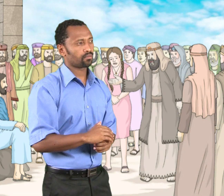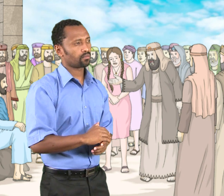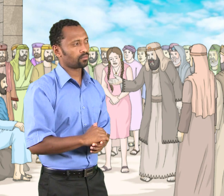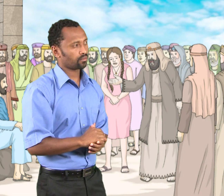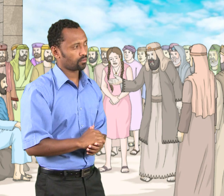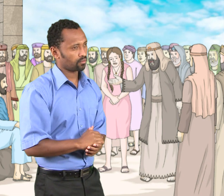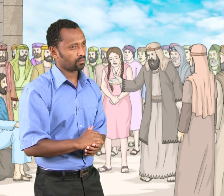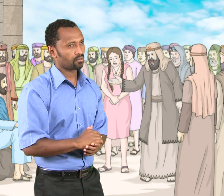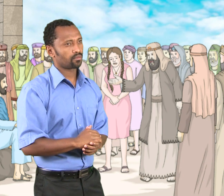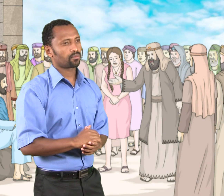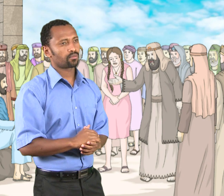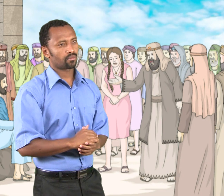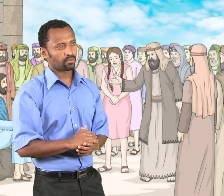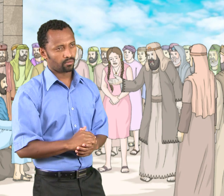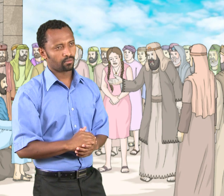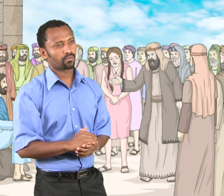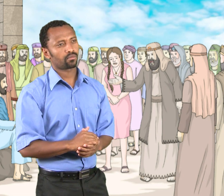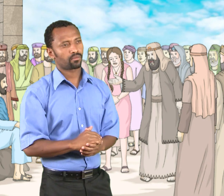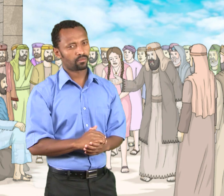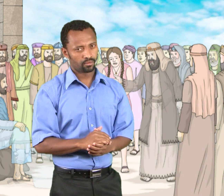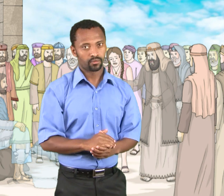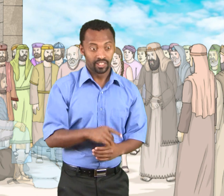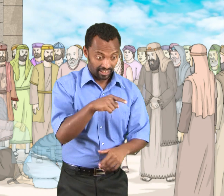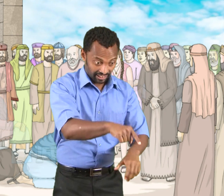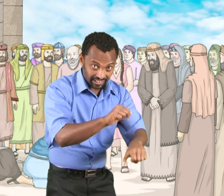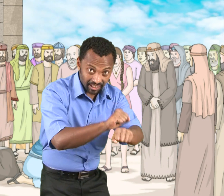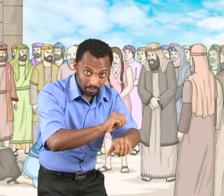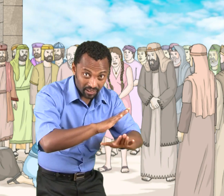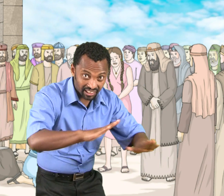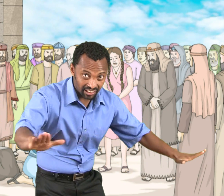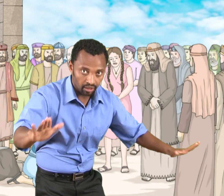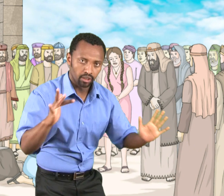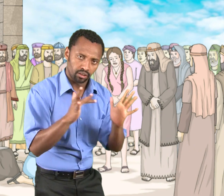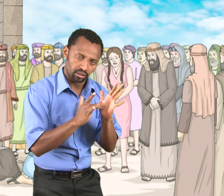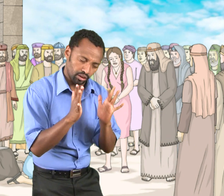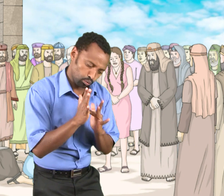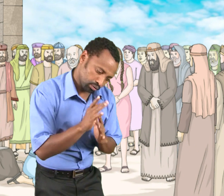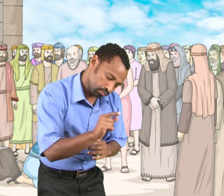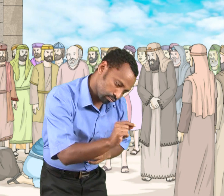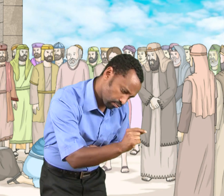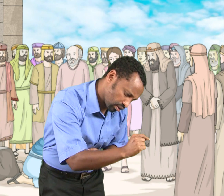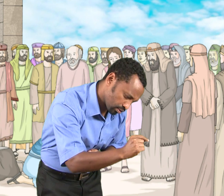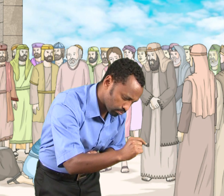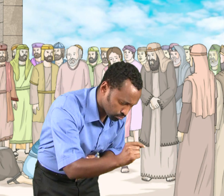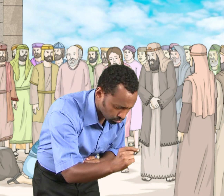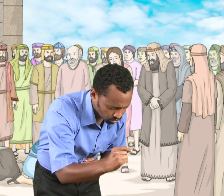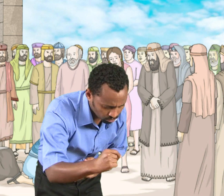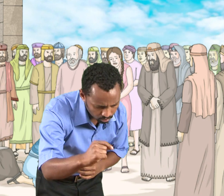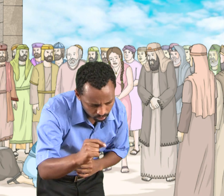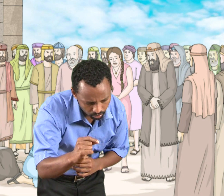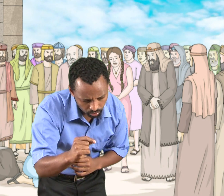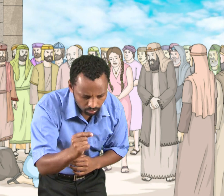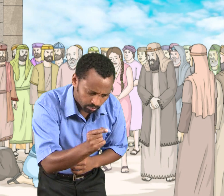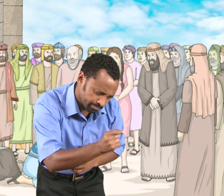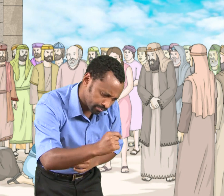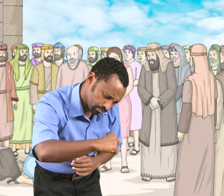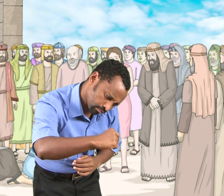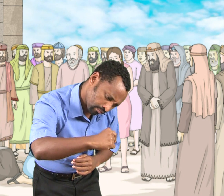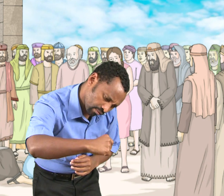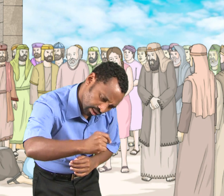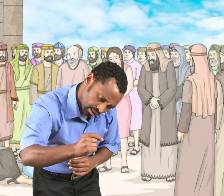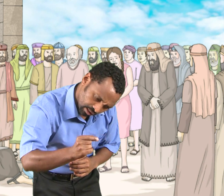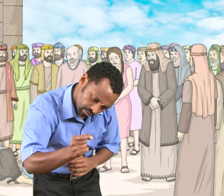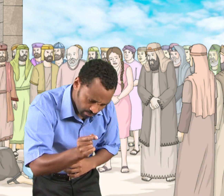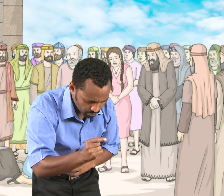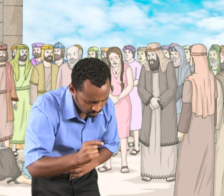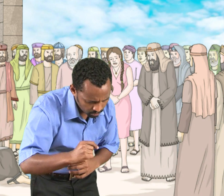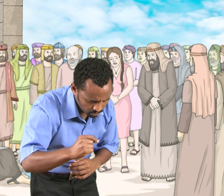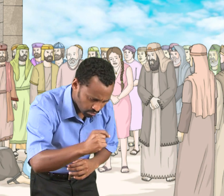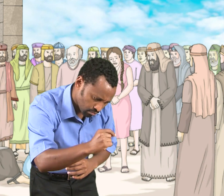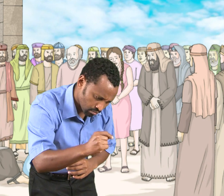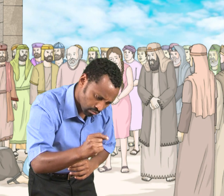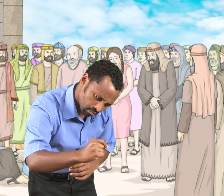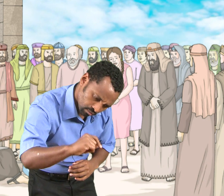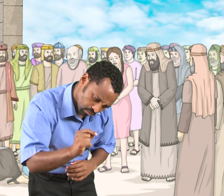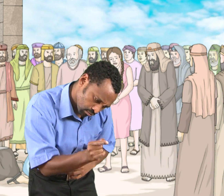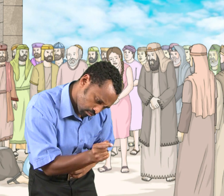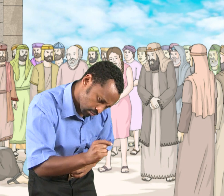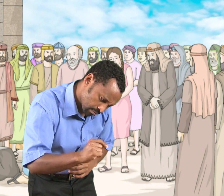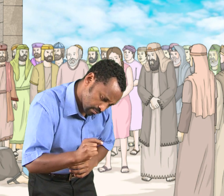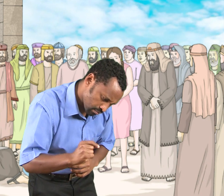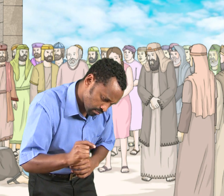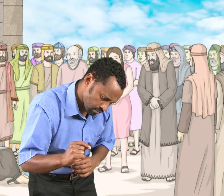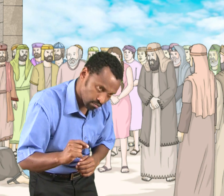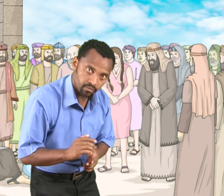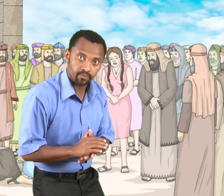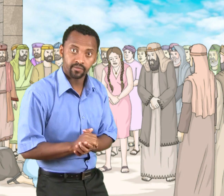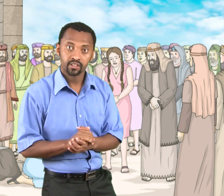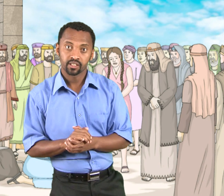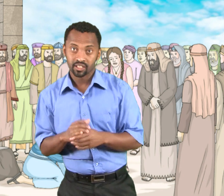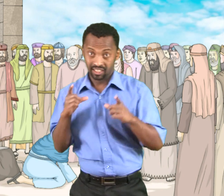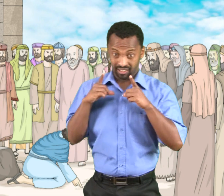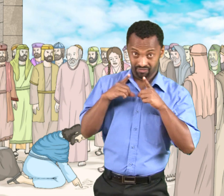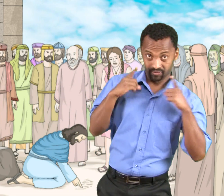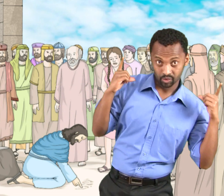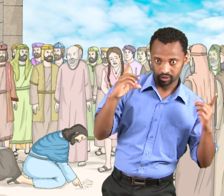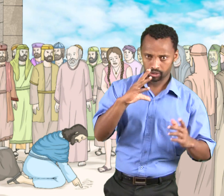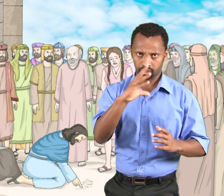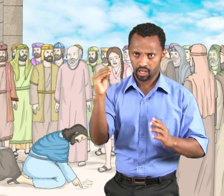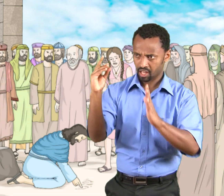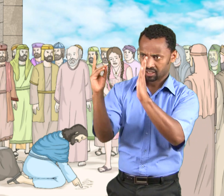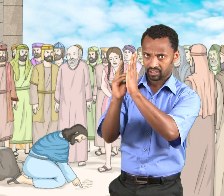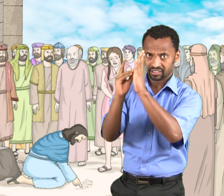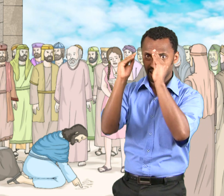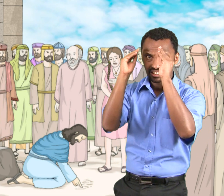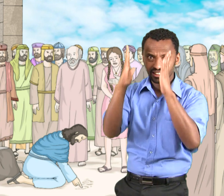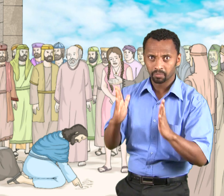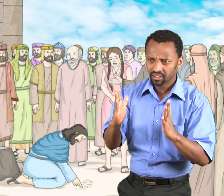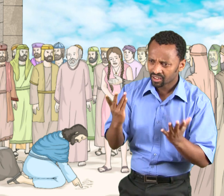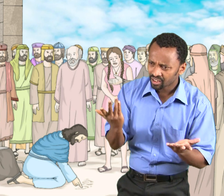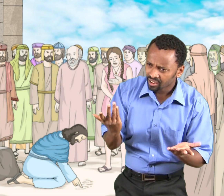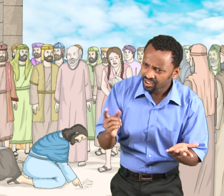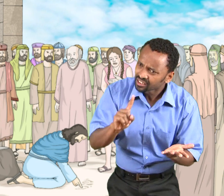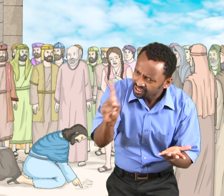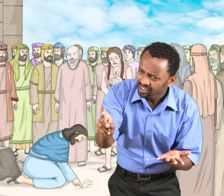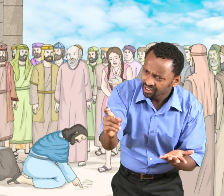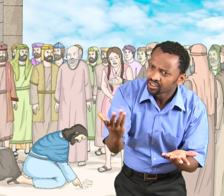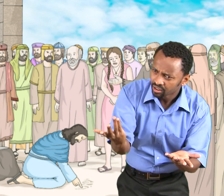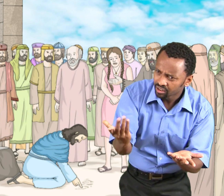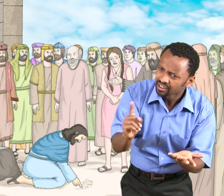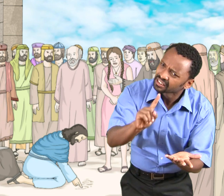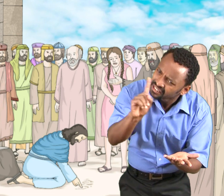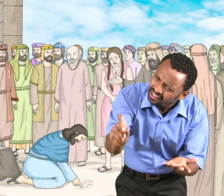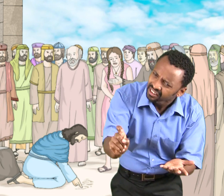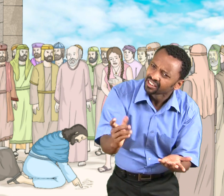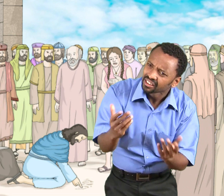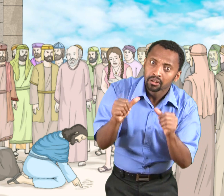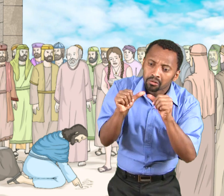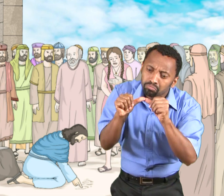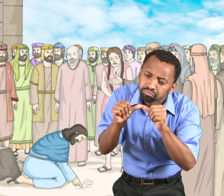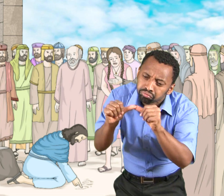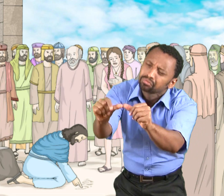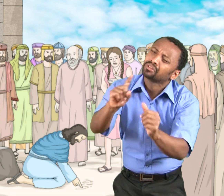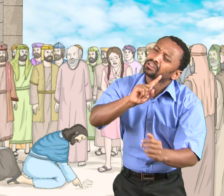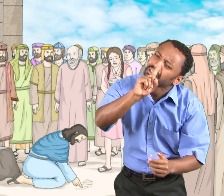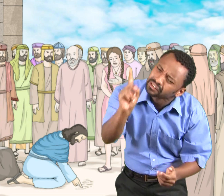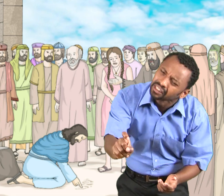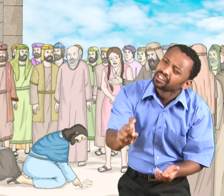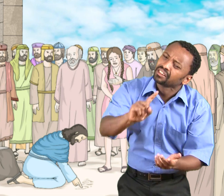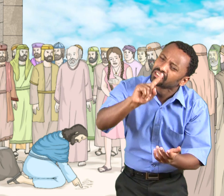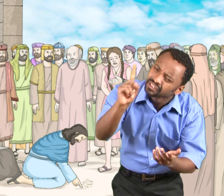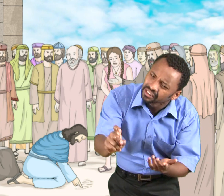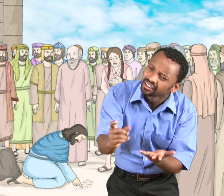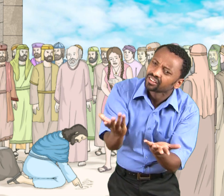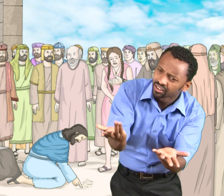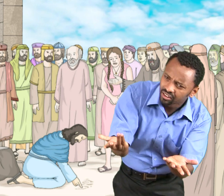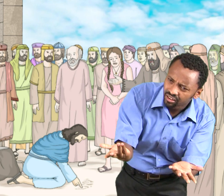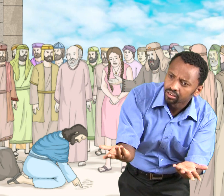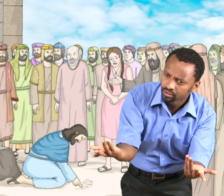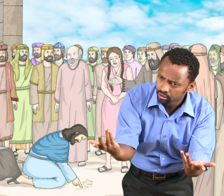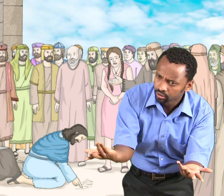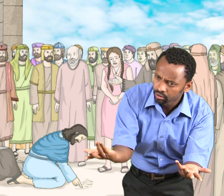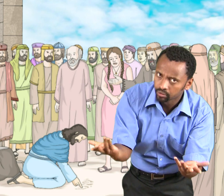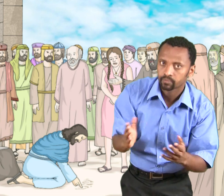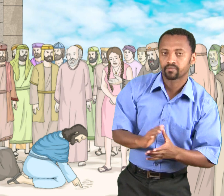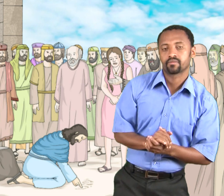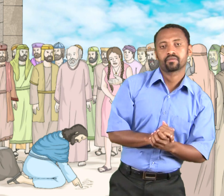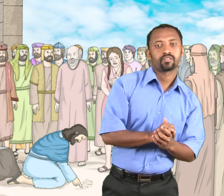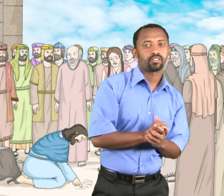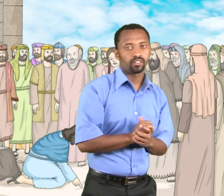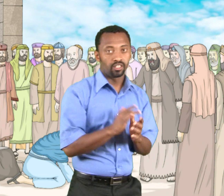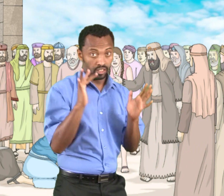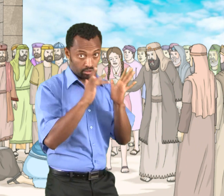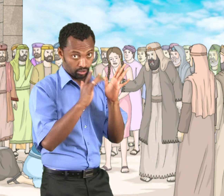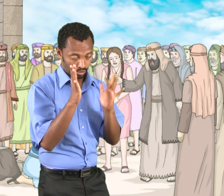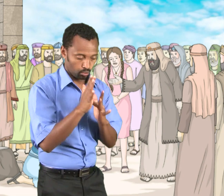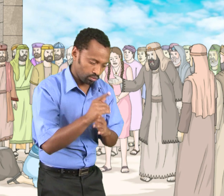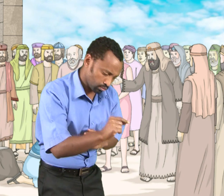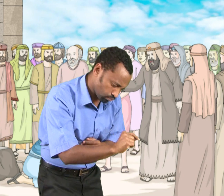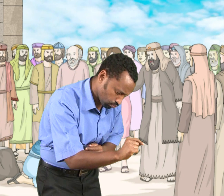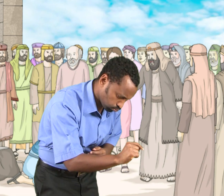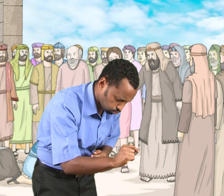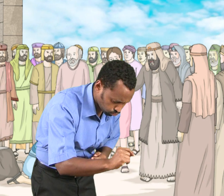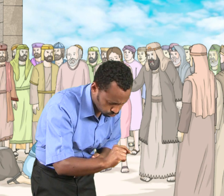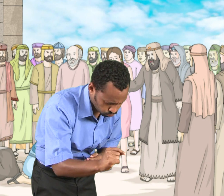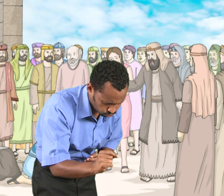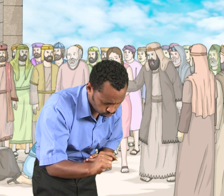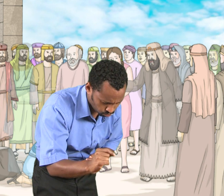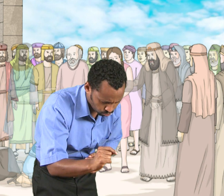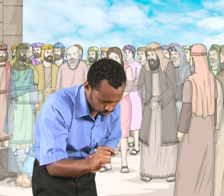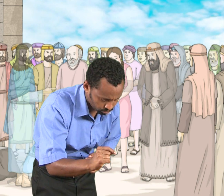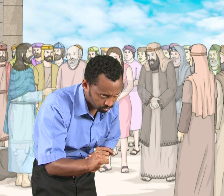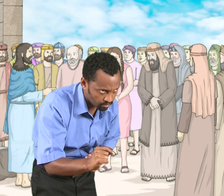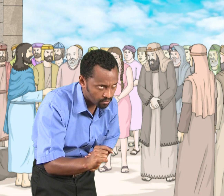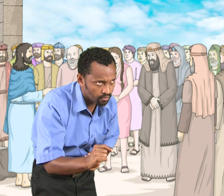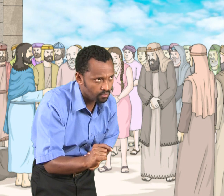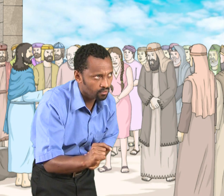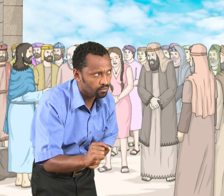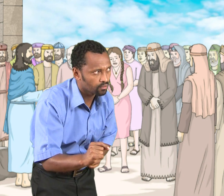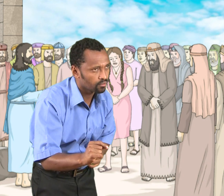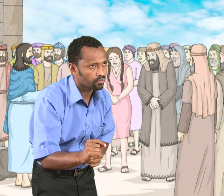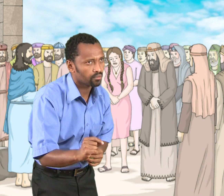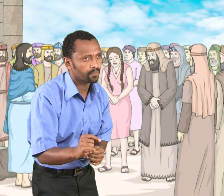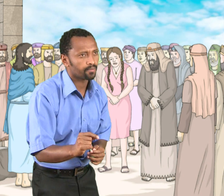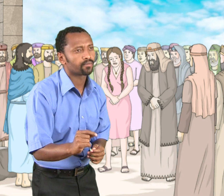But Jesus bent down and began to write on the ground with His finger.